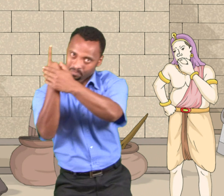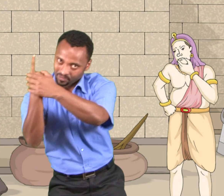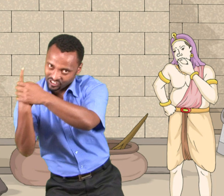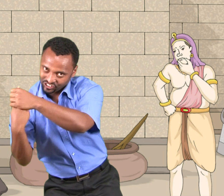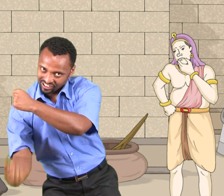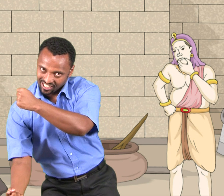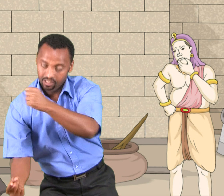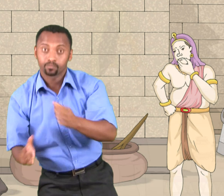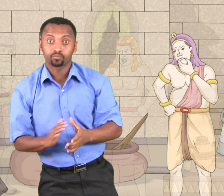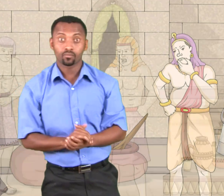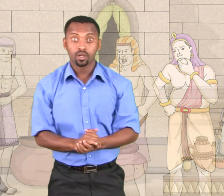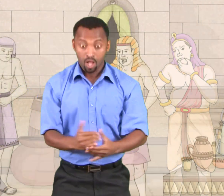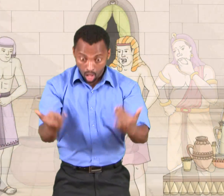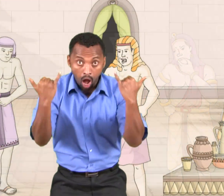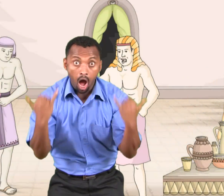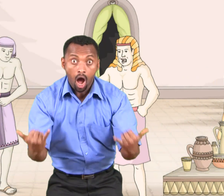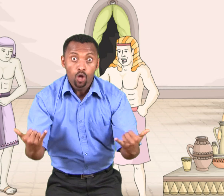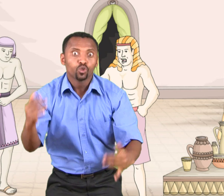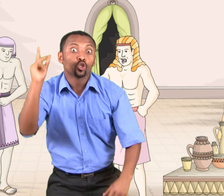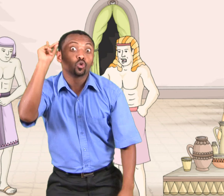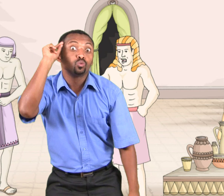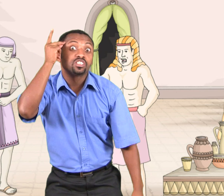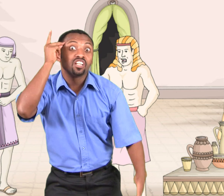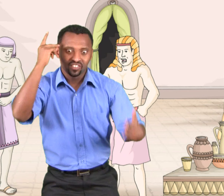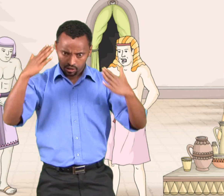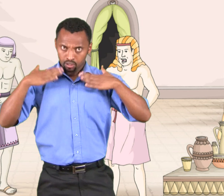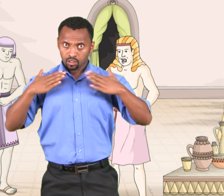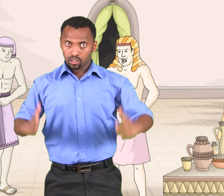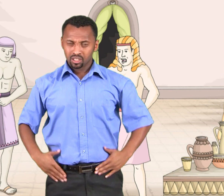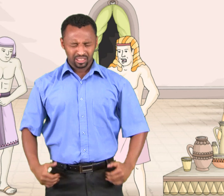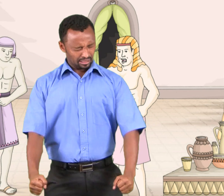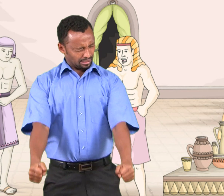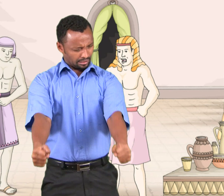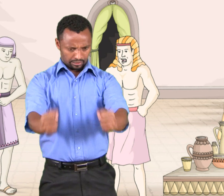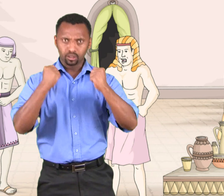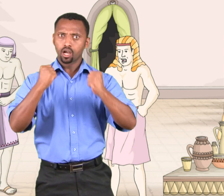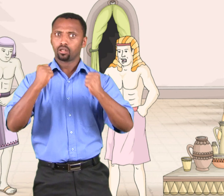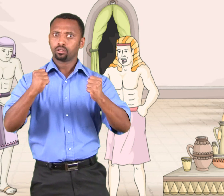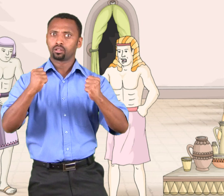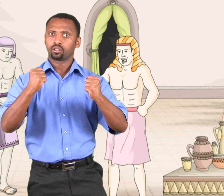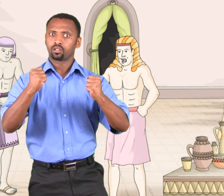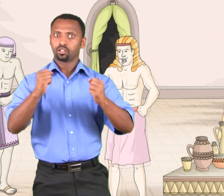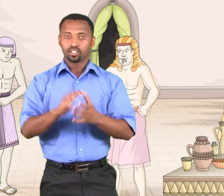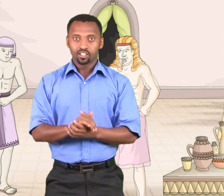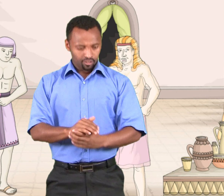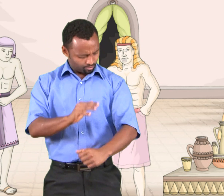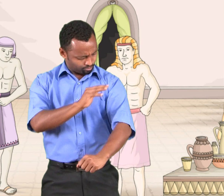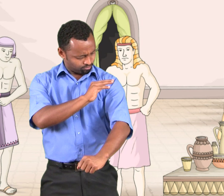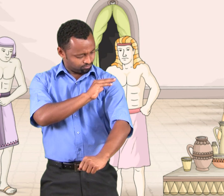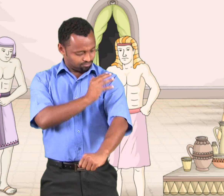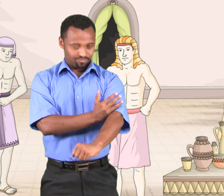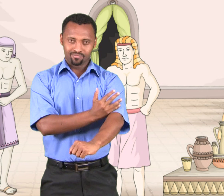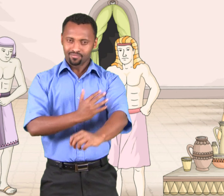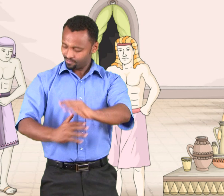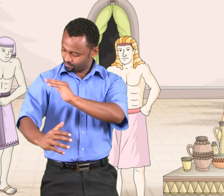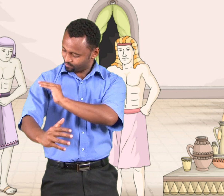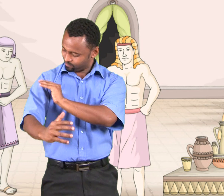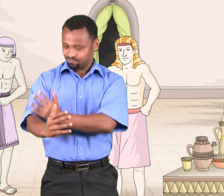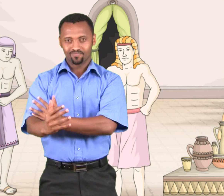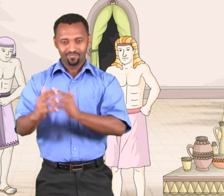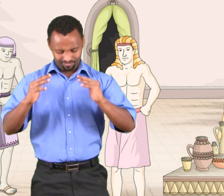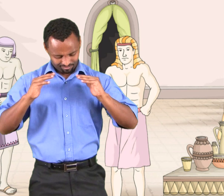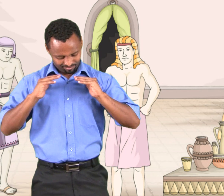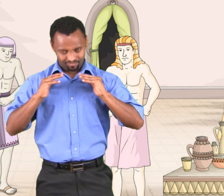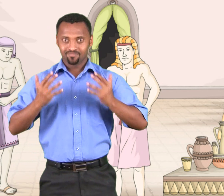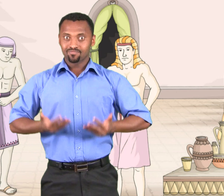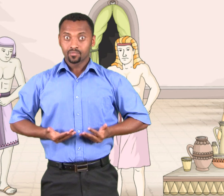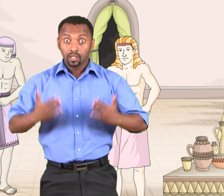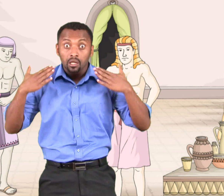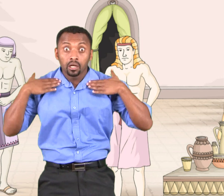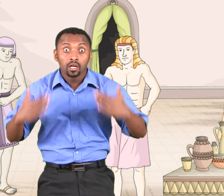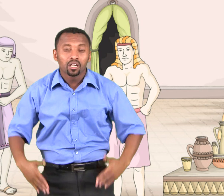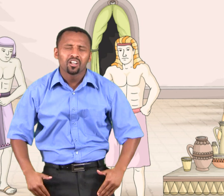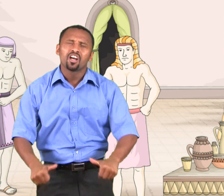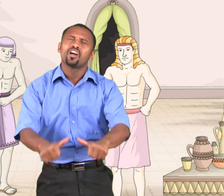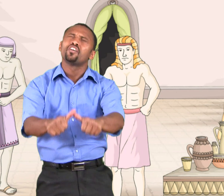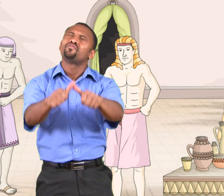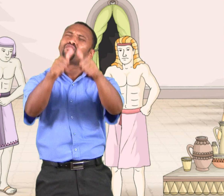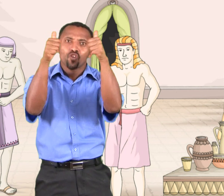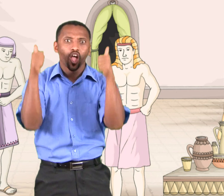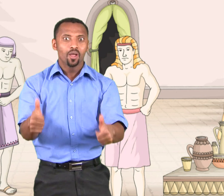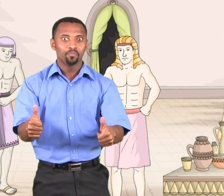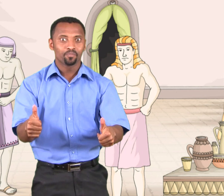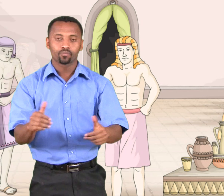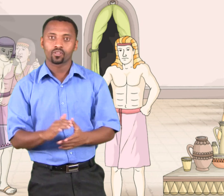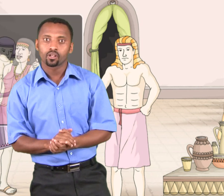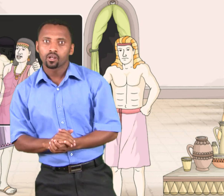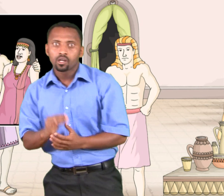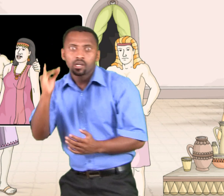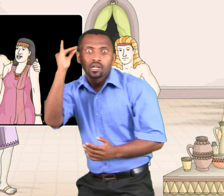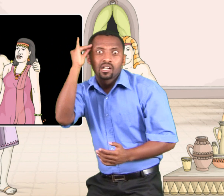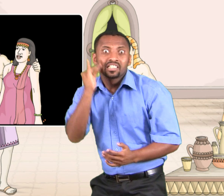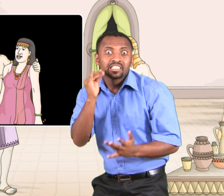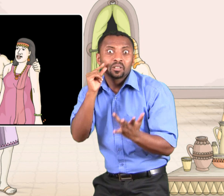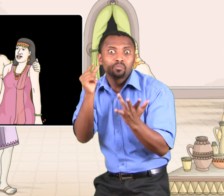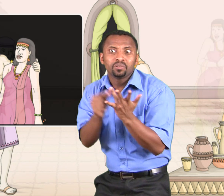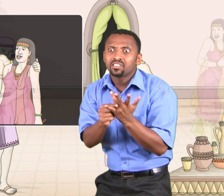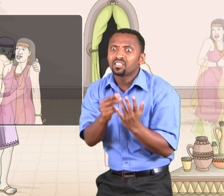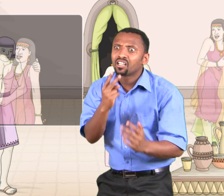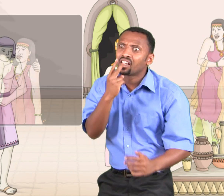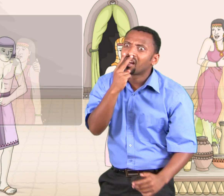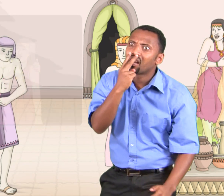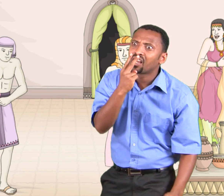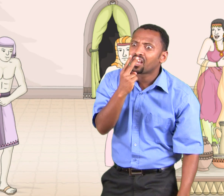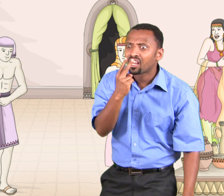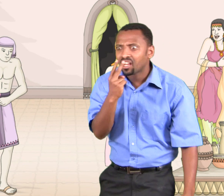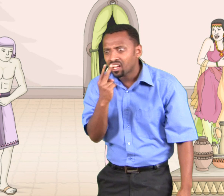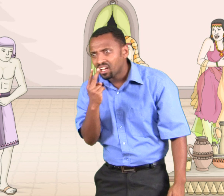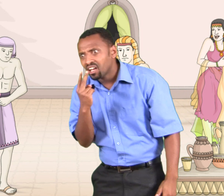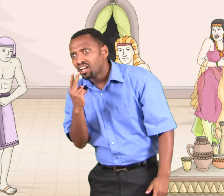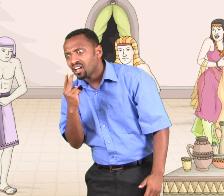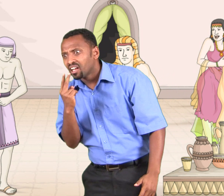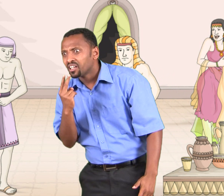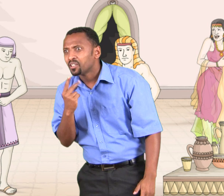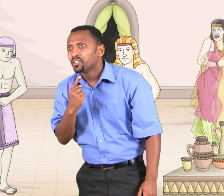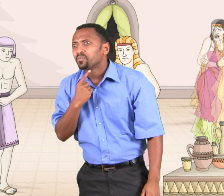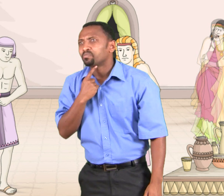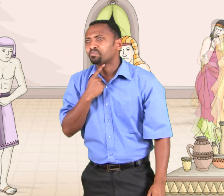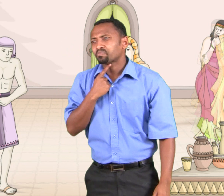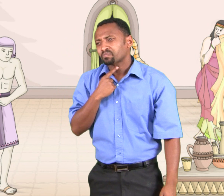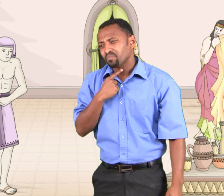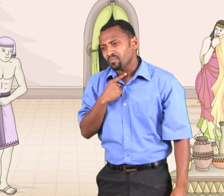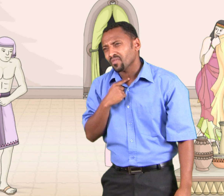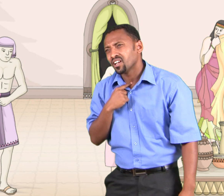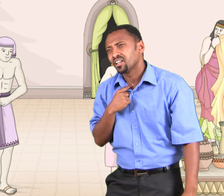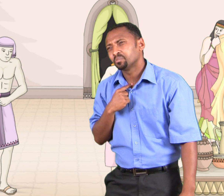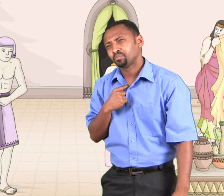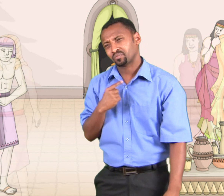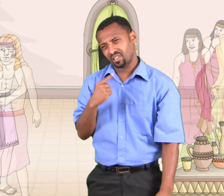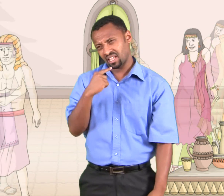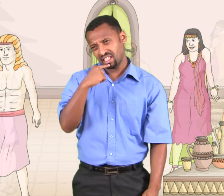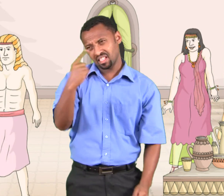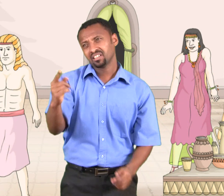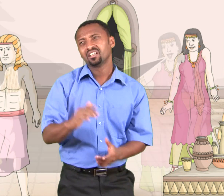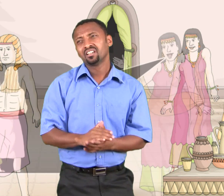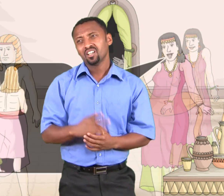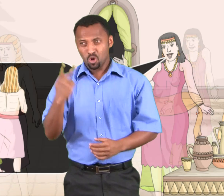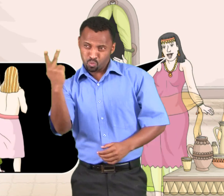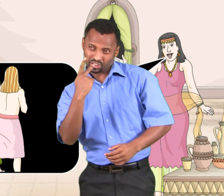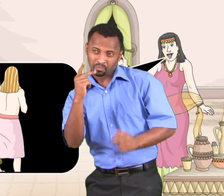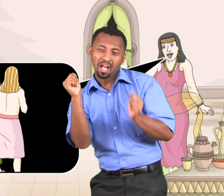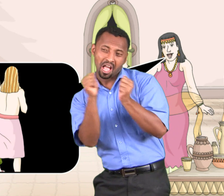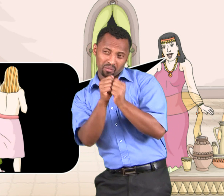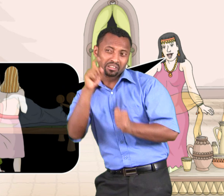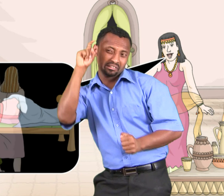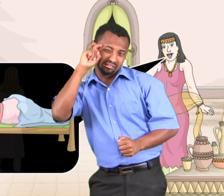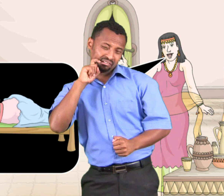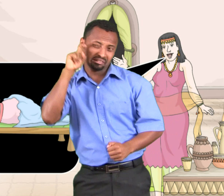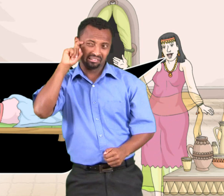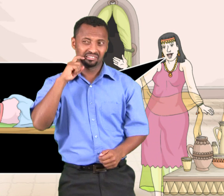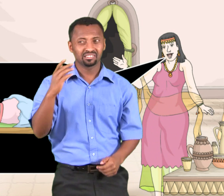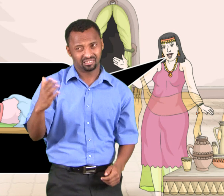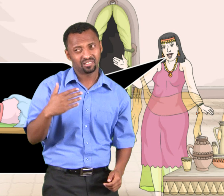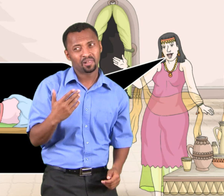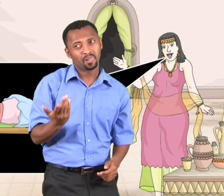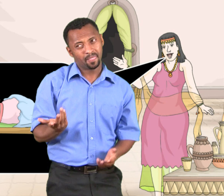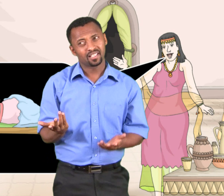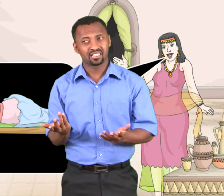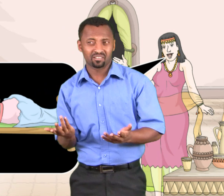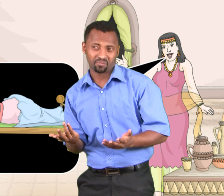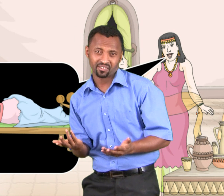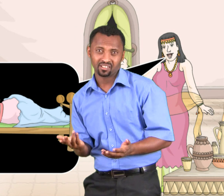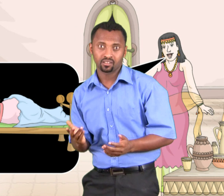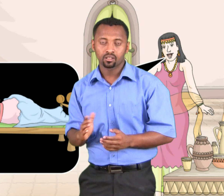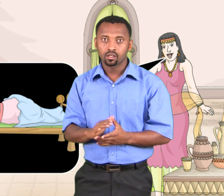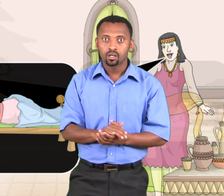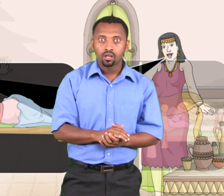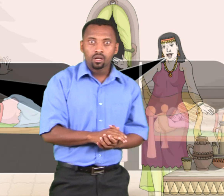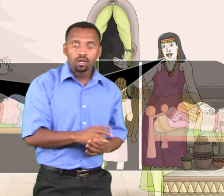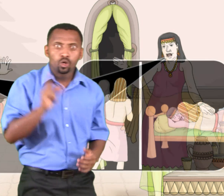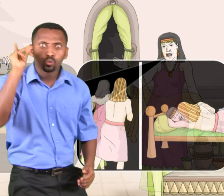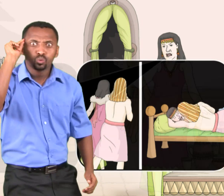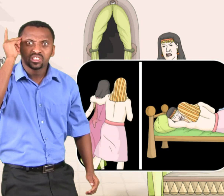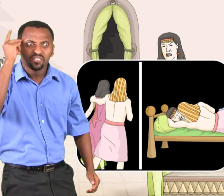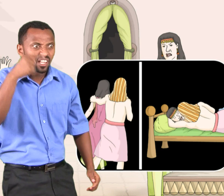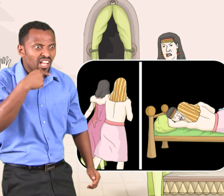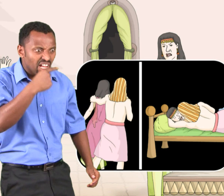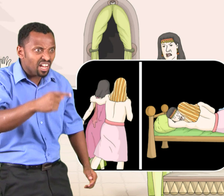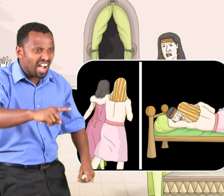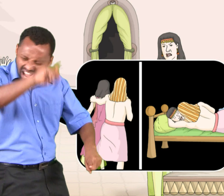Now Joseph was well-built and handsome, and after some time his master’s wife cast her eyes upon Joseph and said, “Sleep with me.”